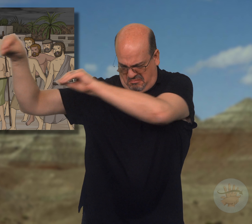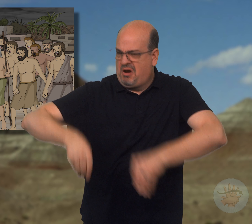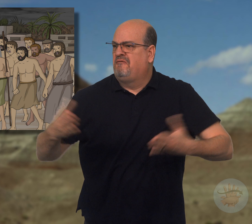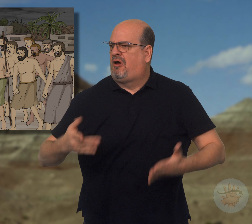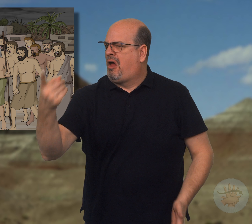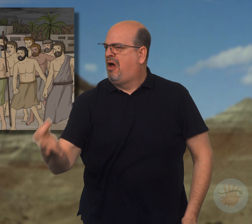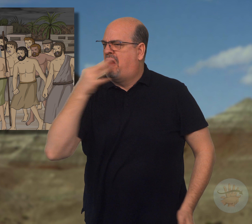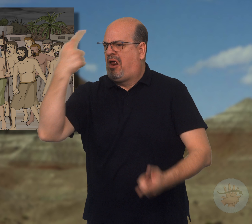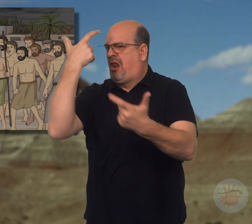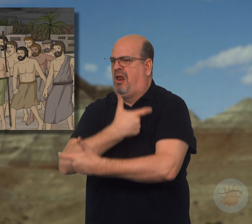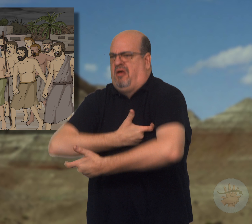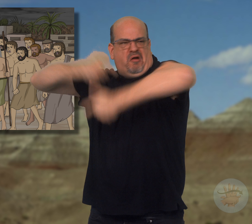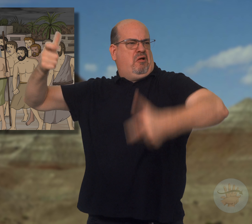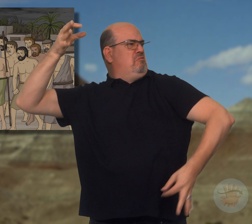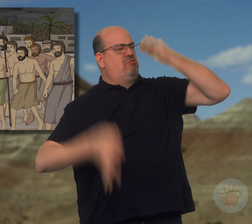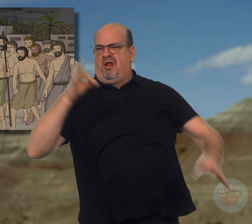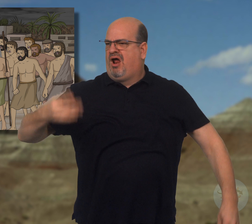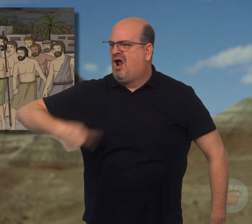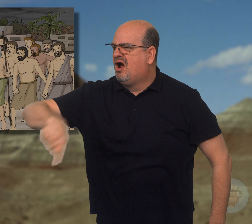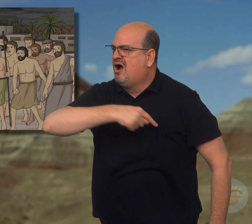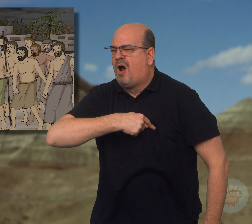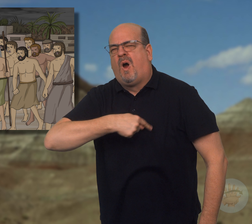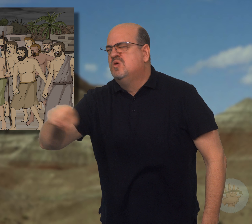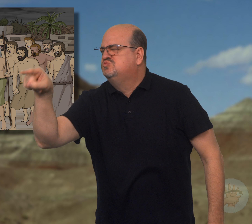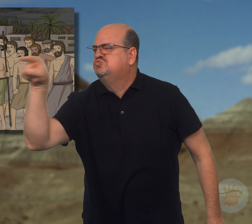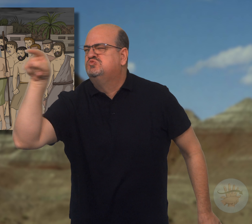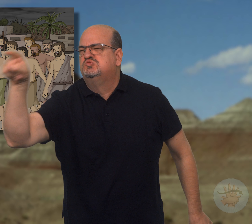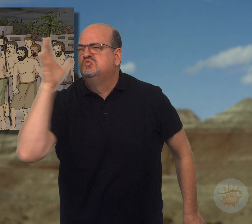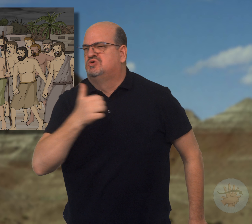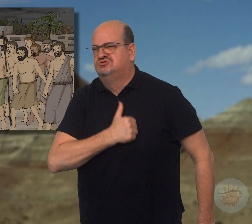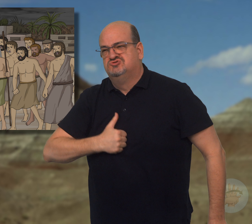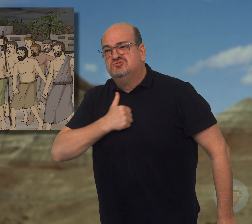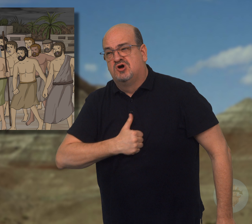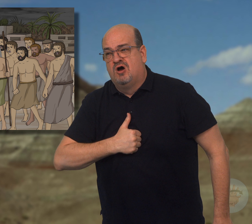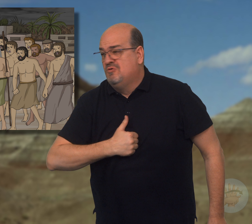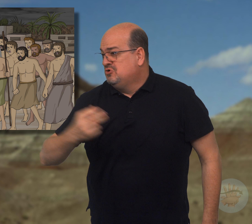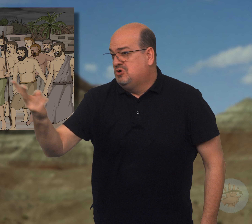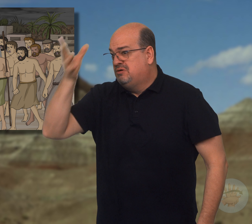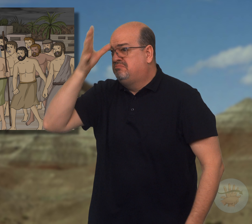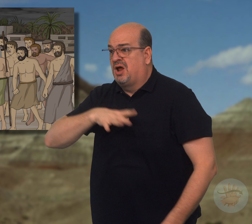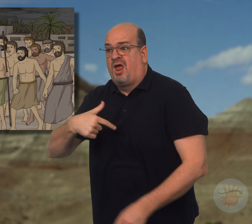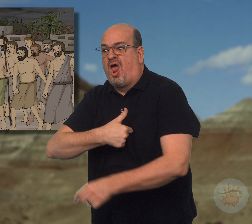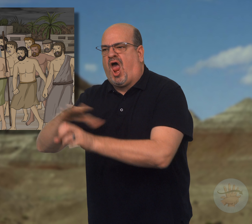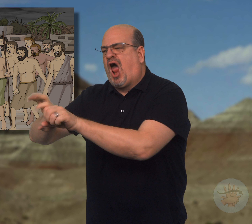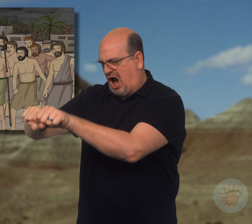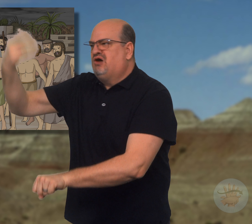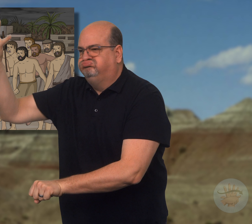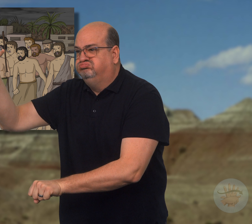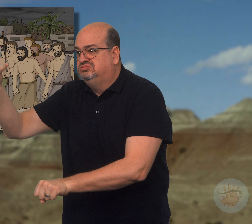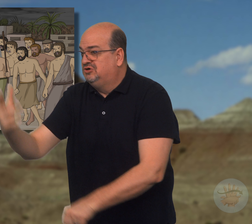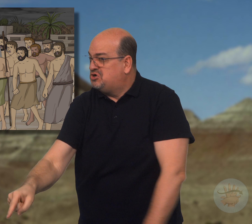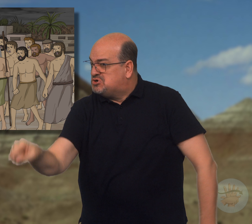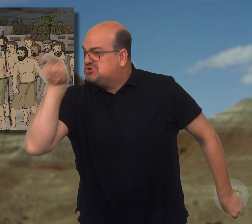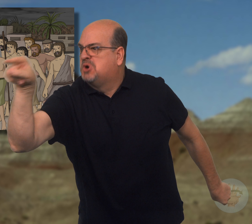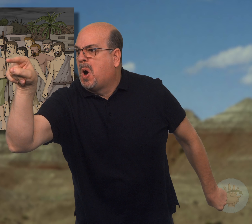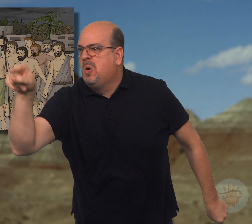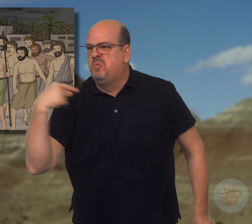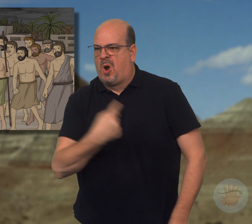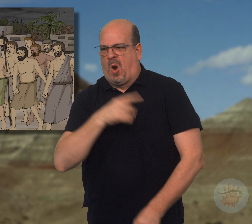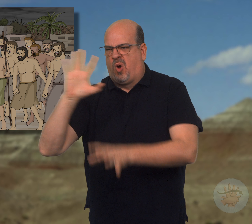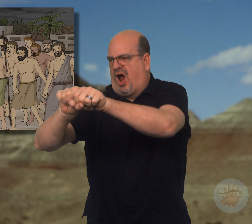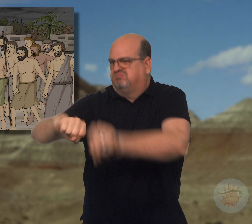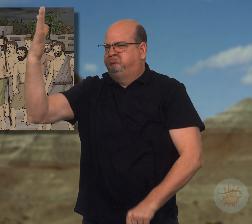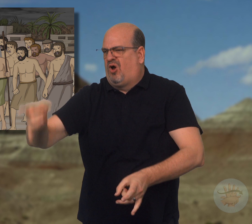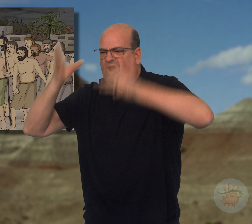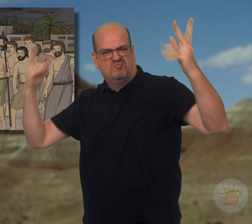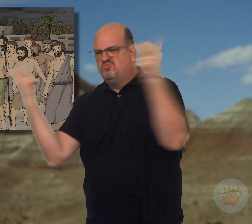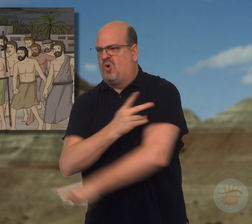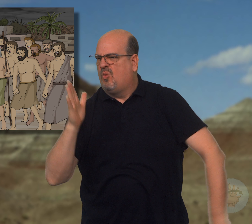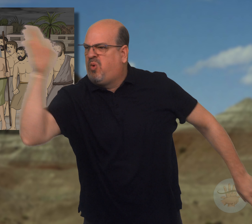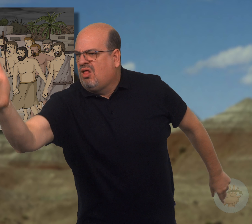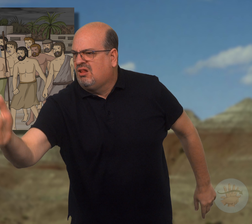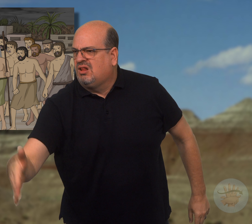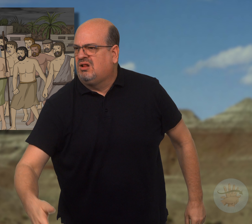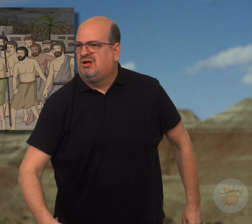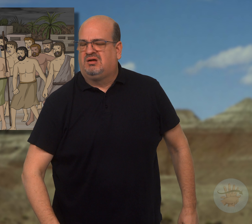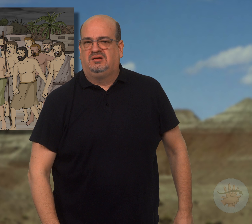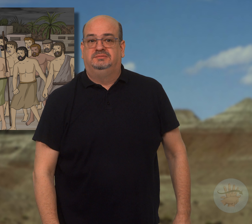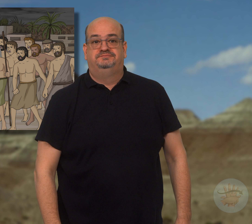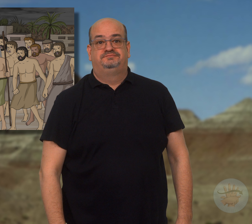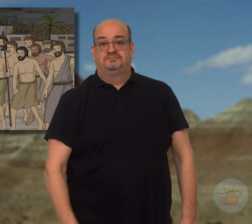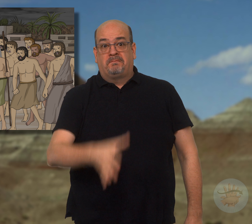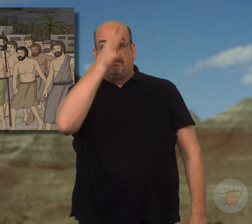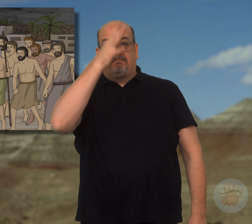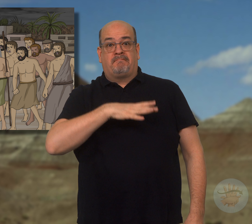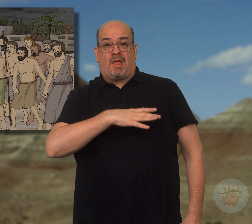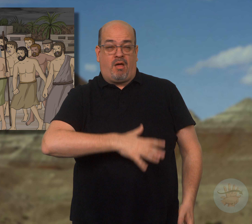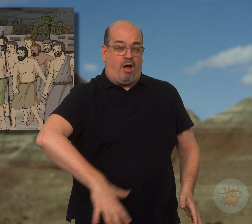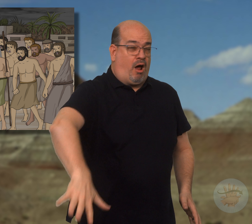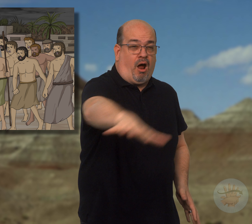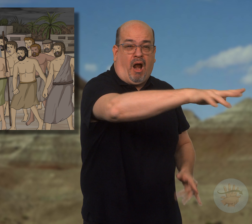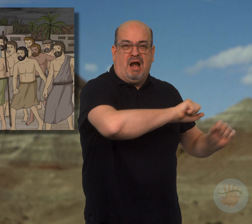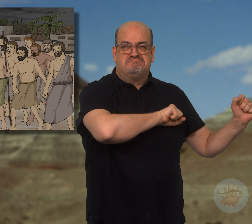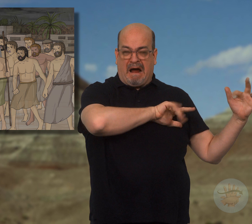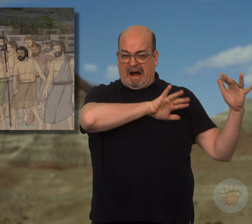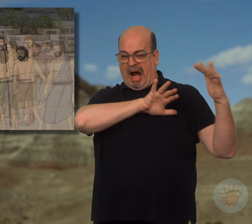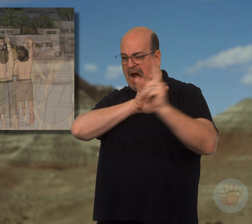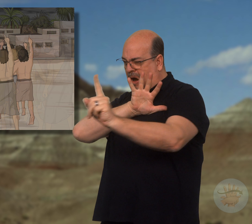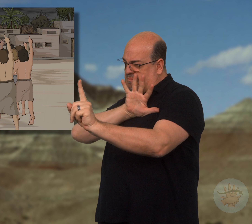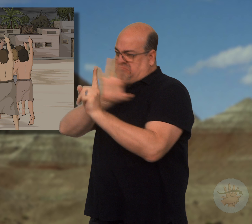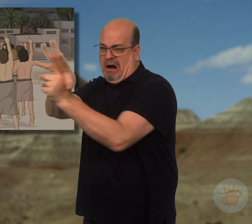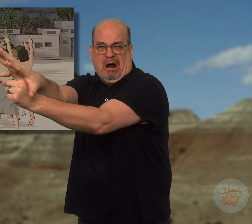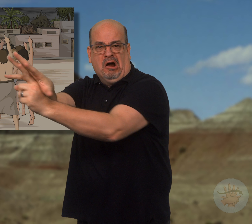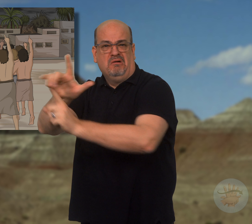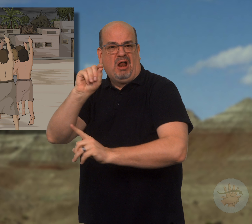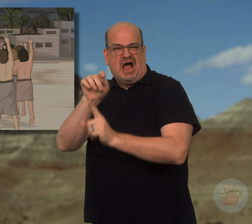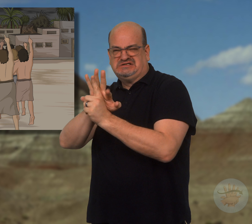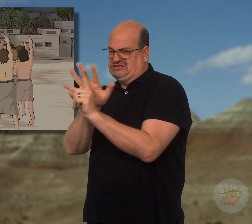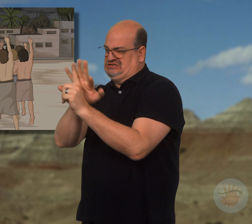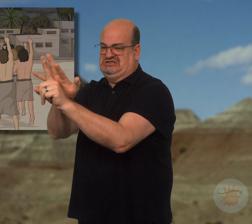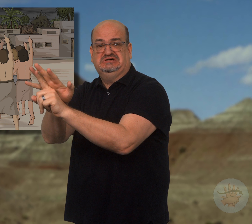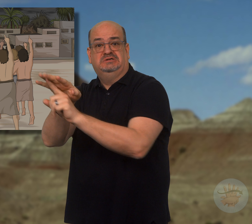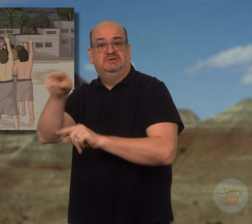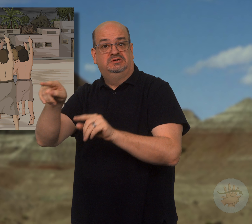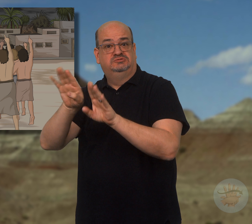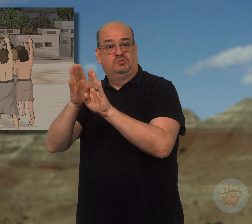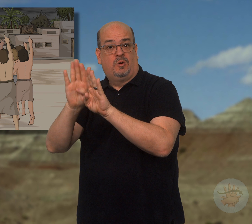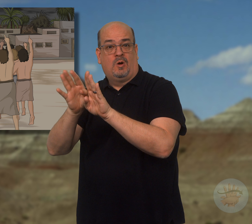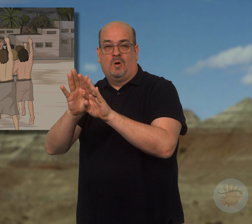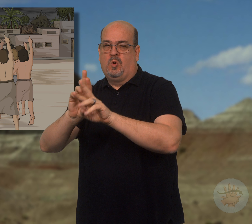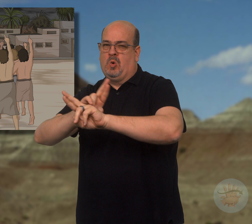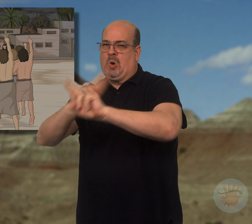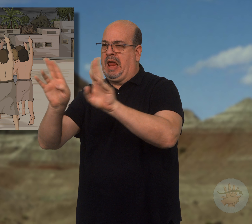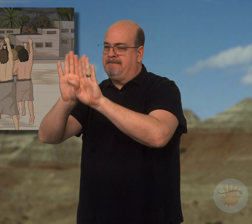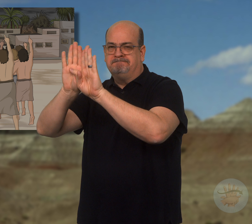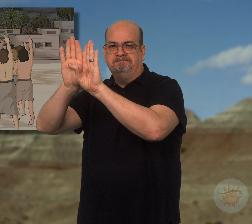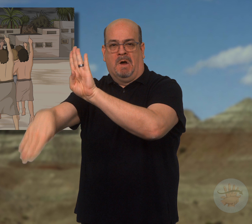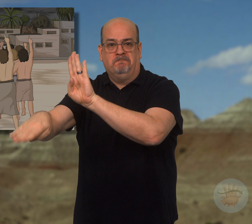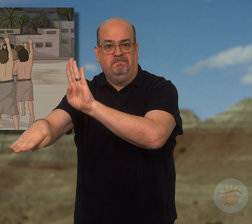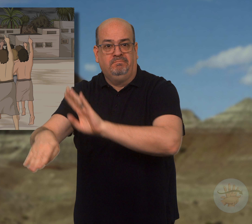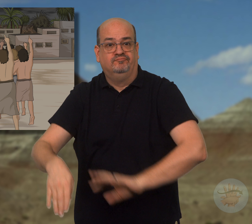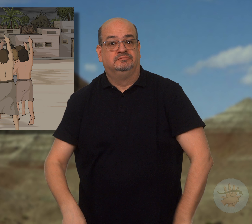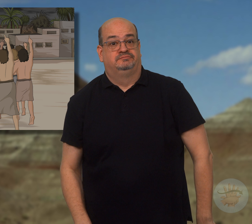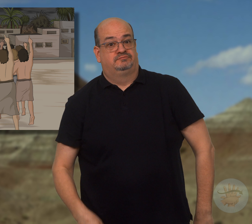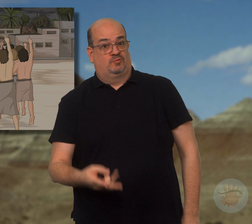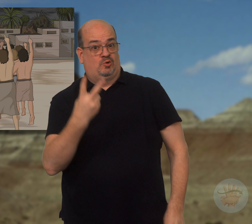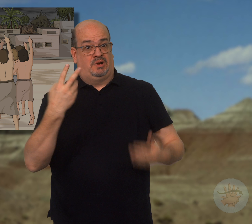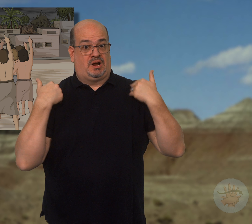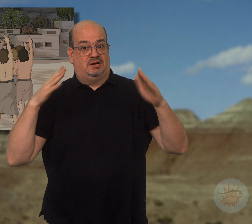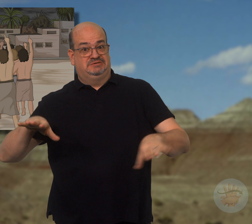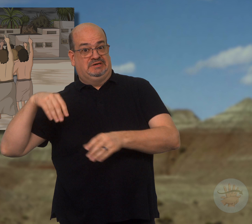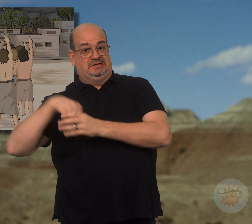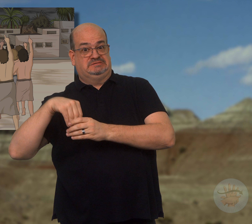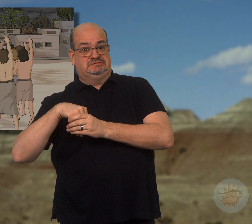And they declared, “This one came here as a foreigner, and he is already acting like a judge! Now we will treat you worse than them.”